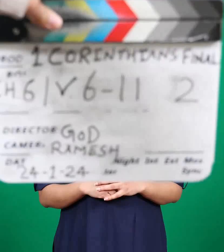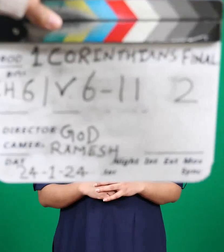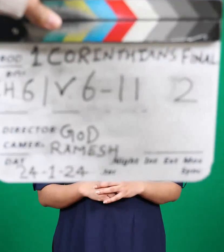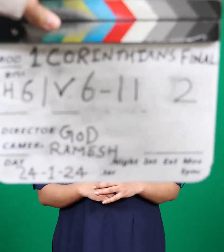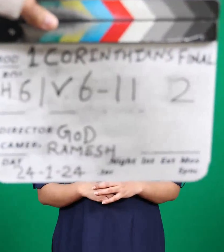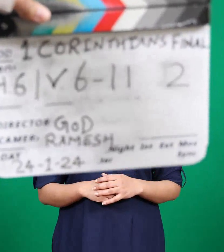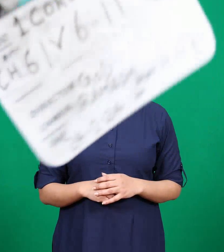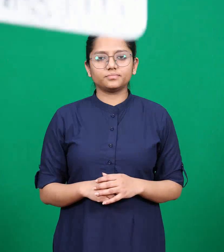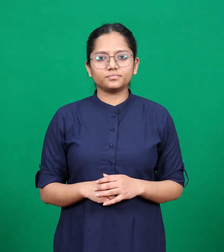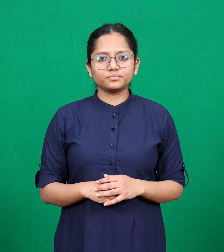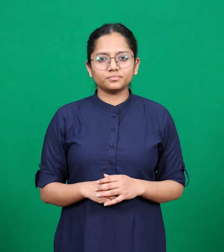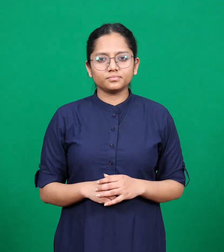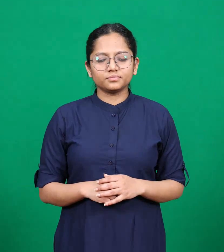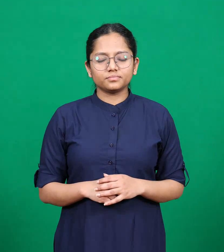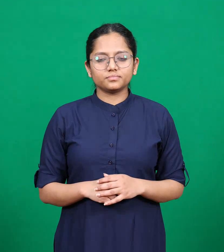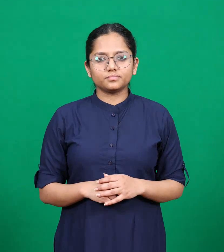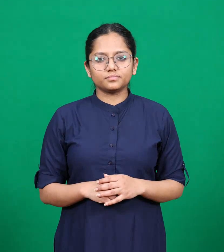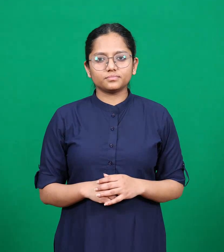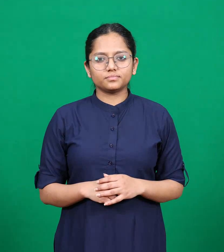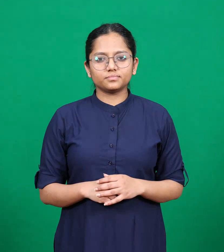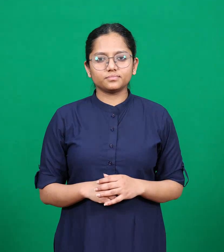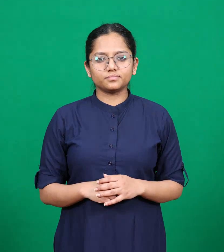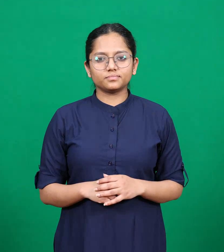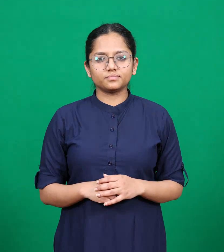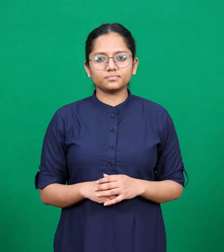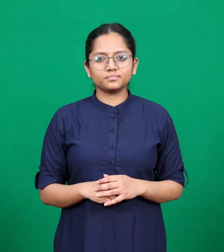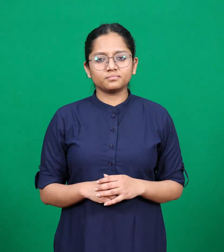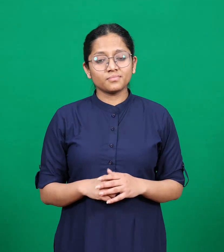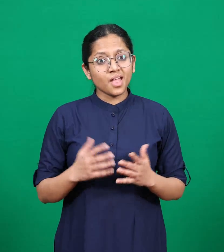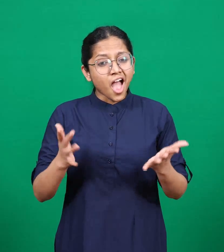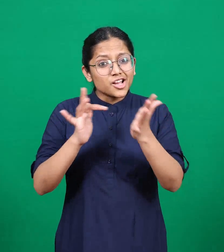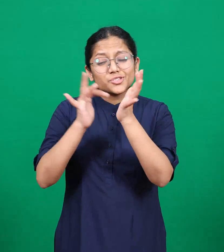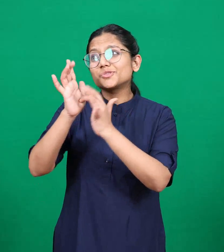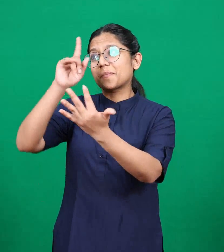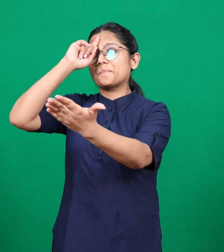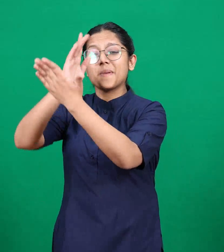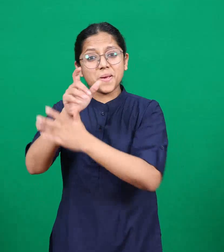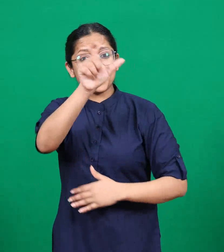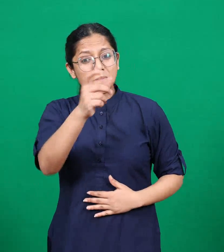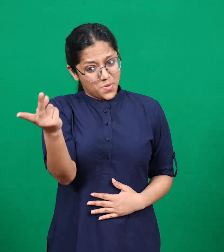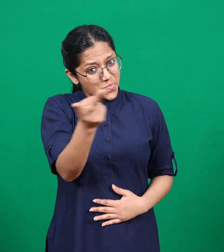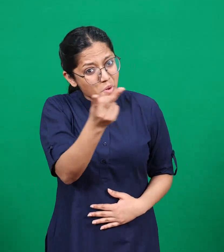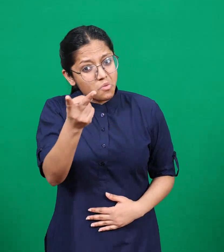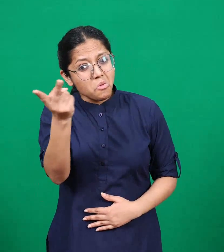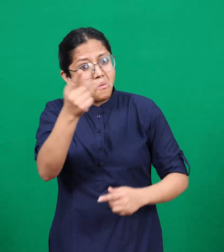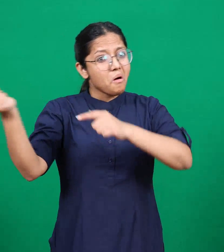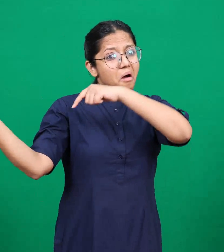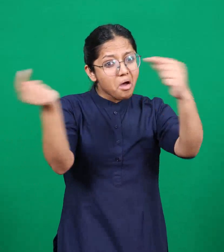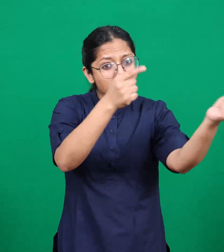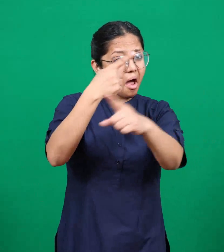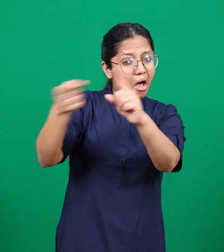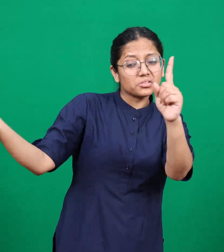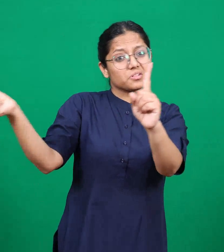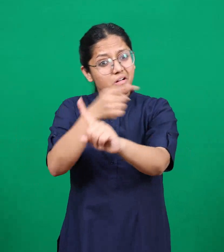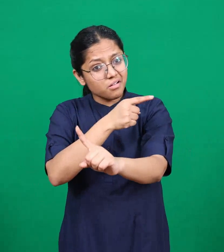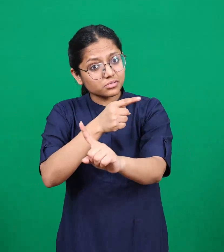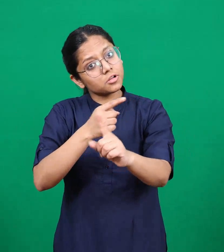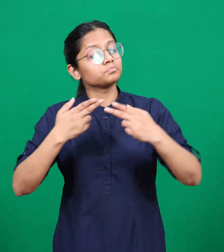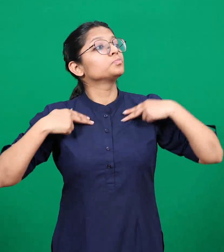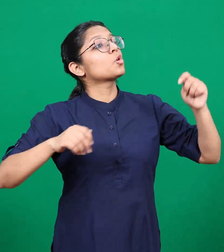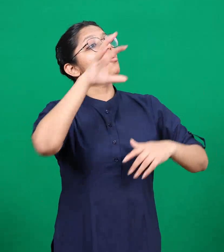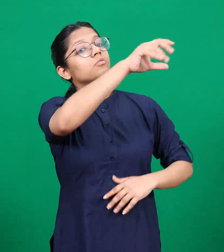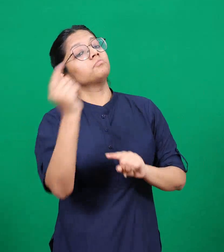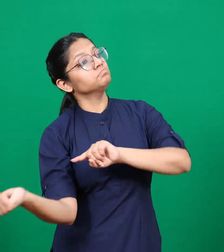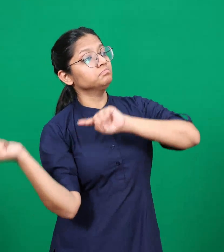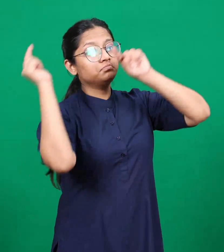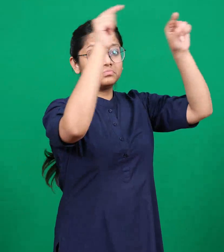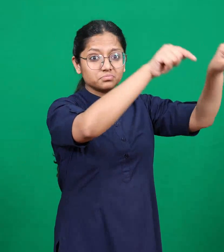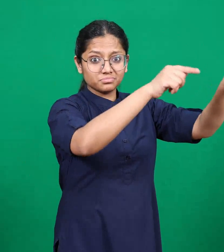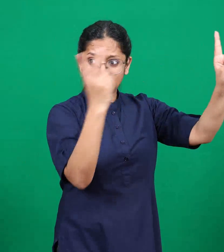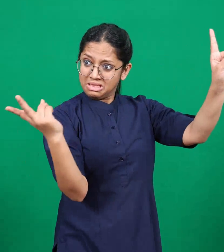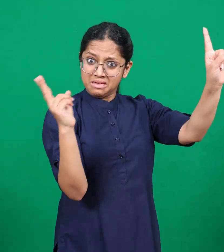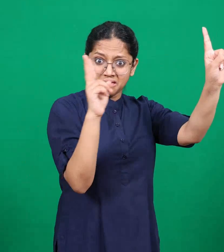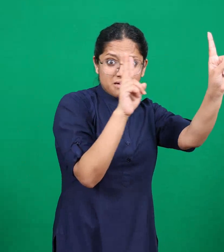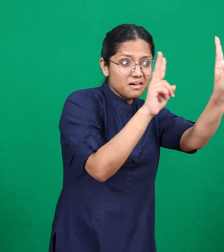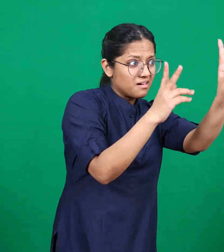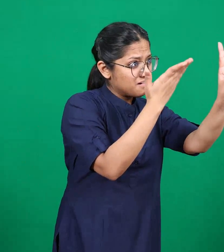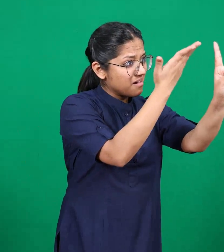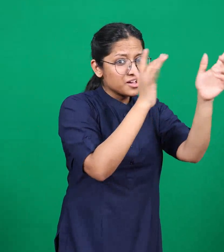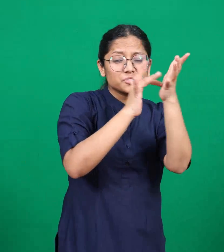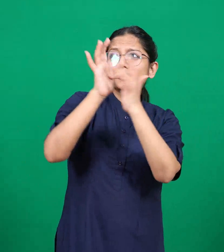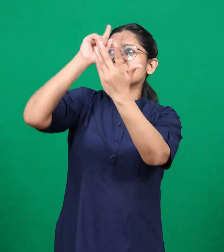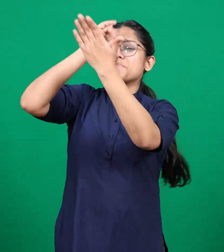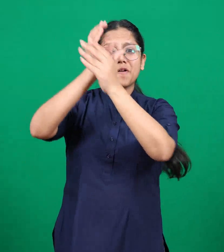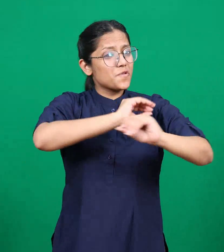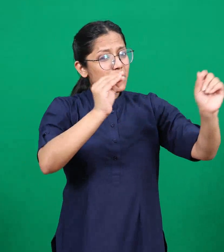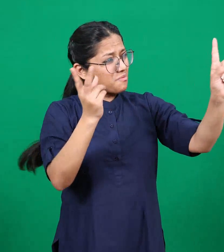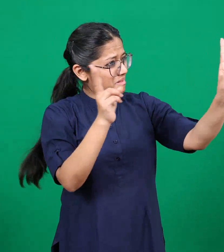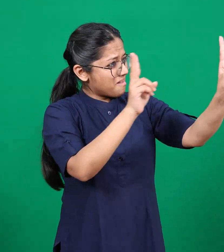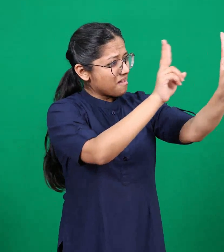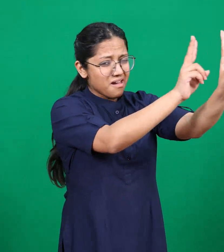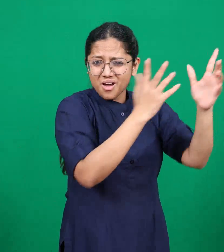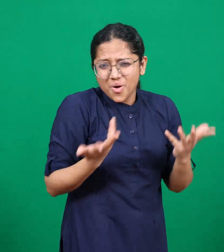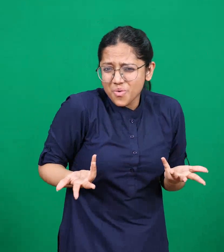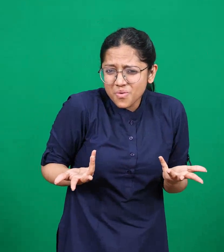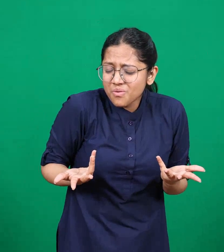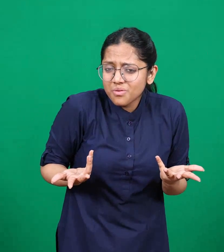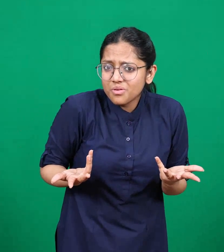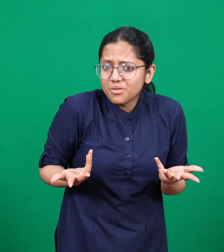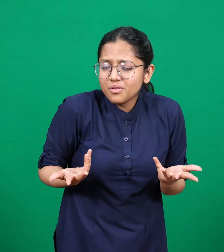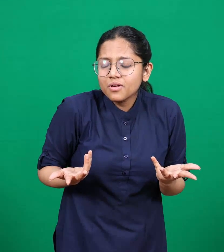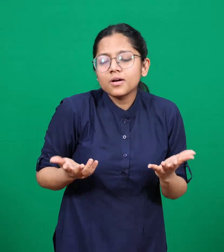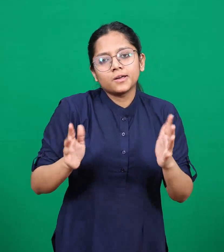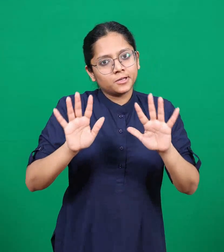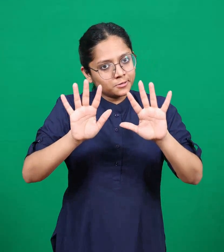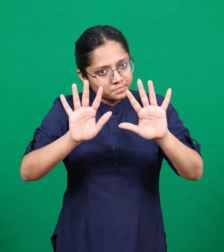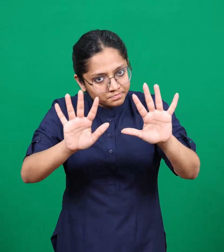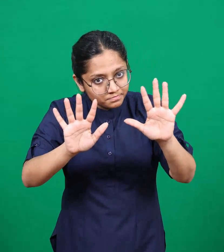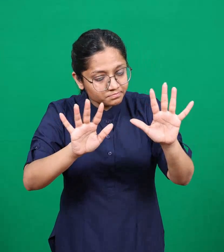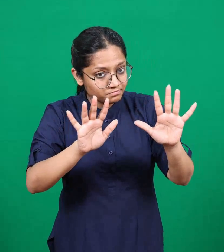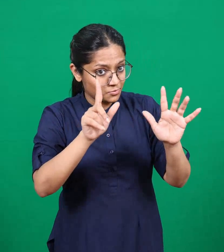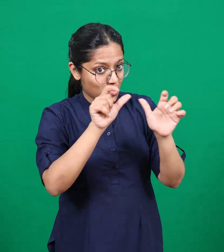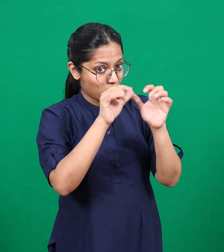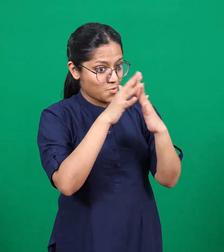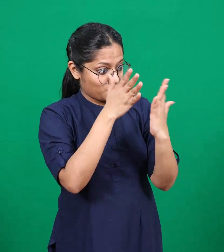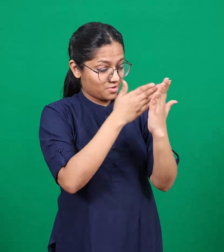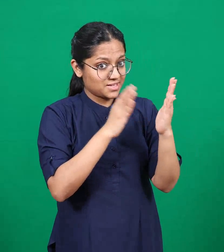Instead, one brother goes to law against another, and this in front of unbelievers!